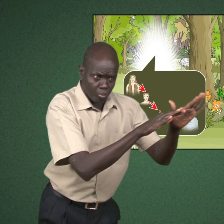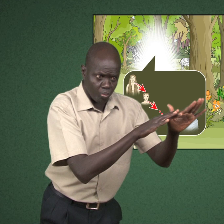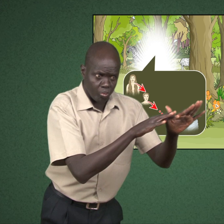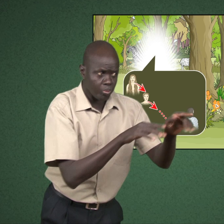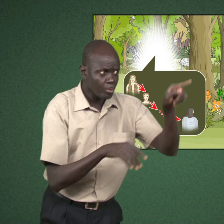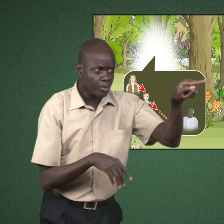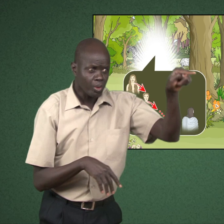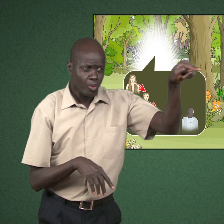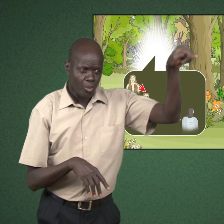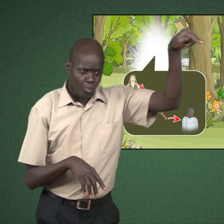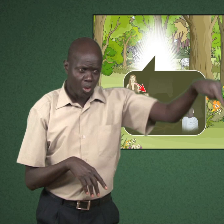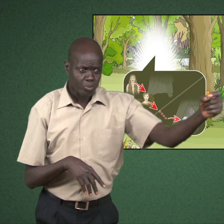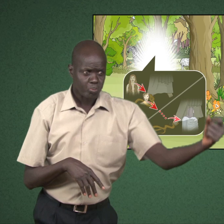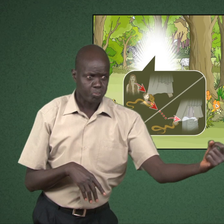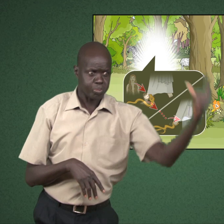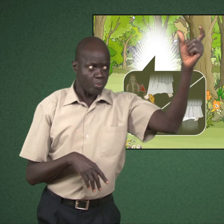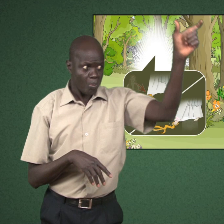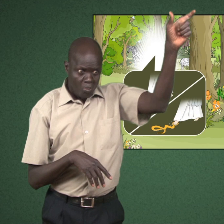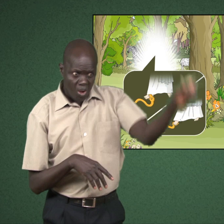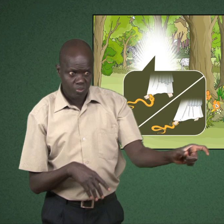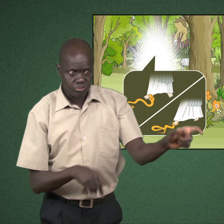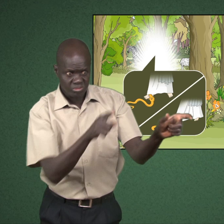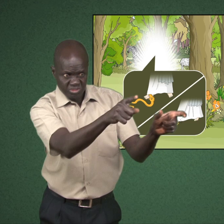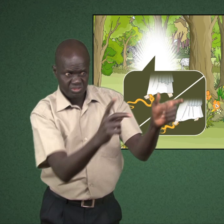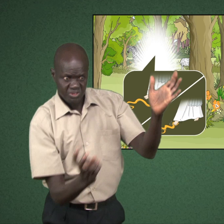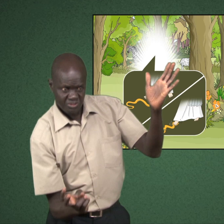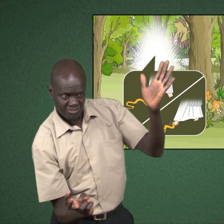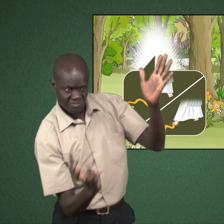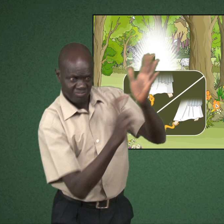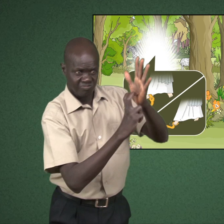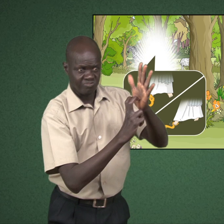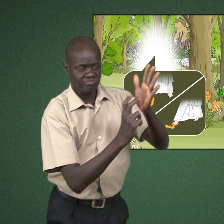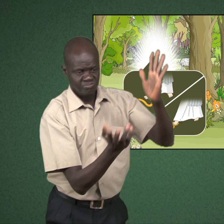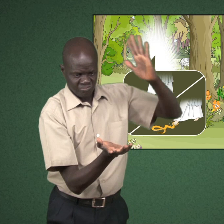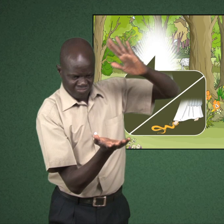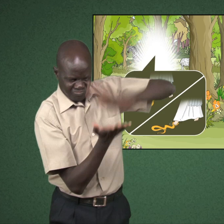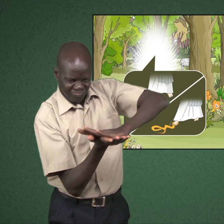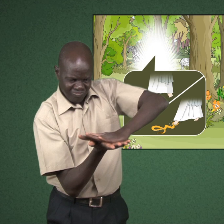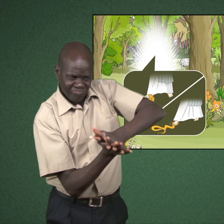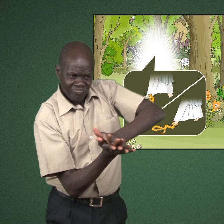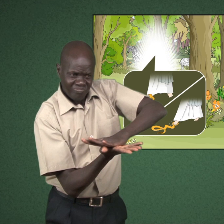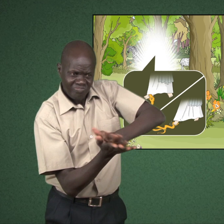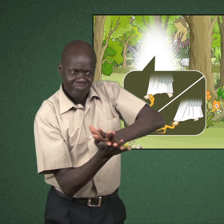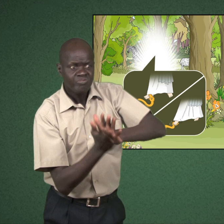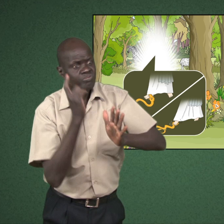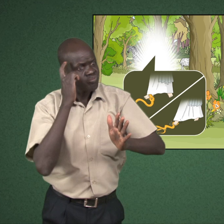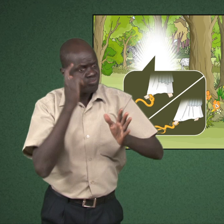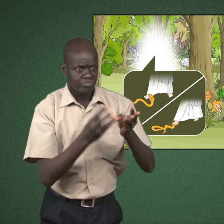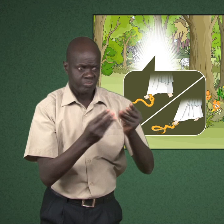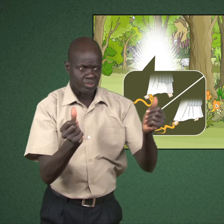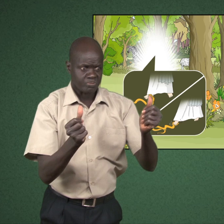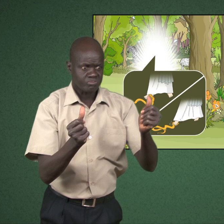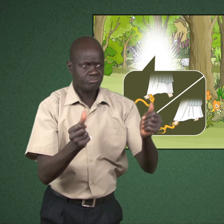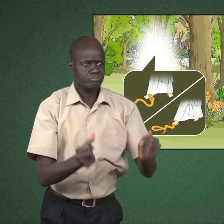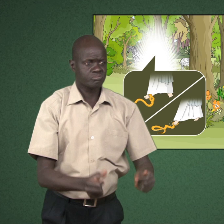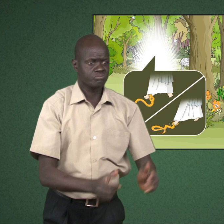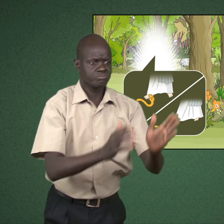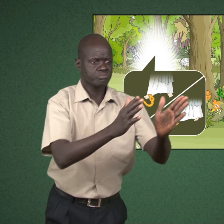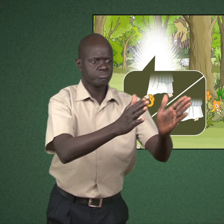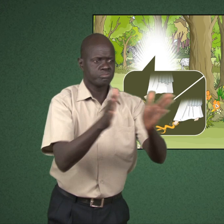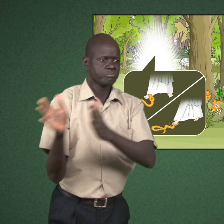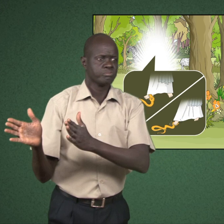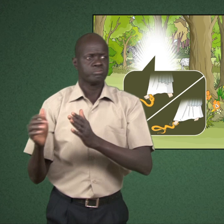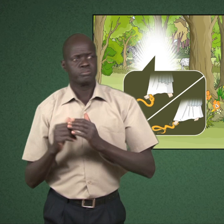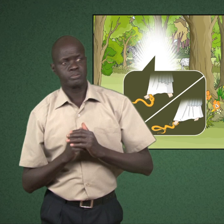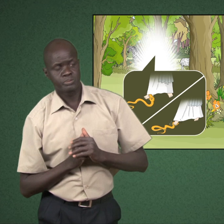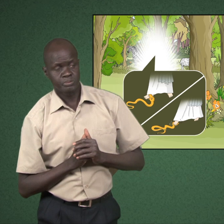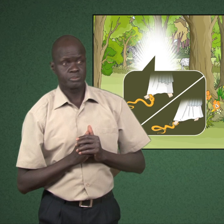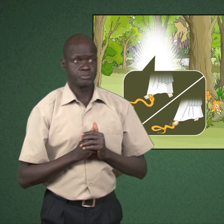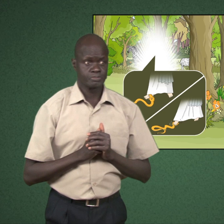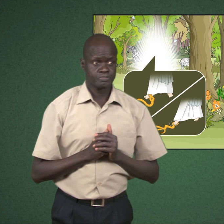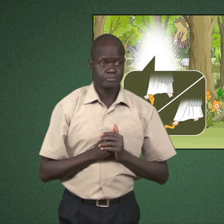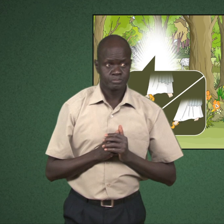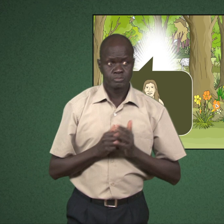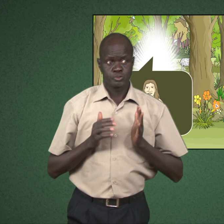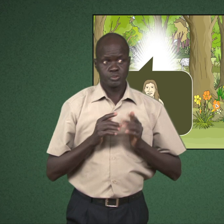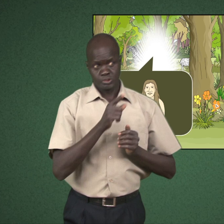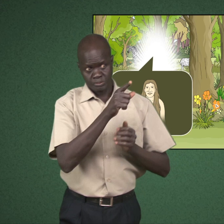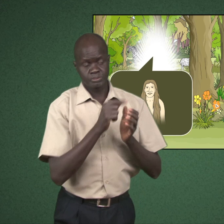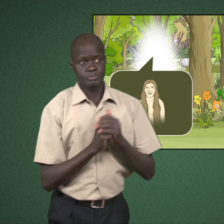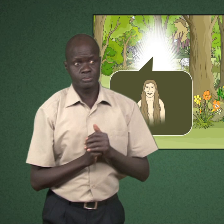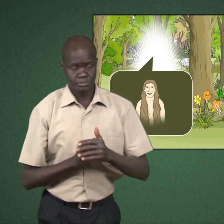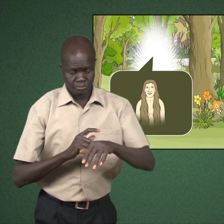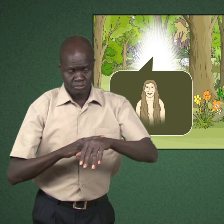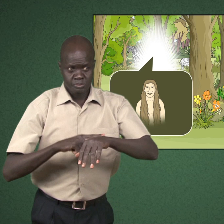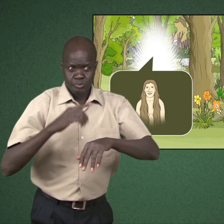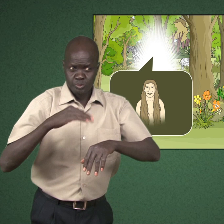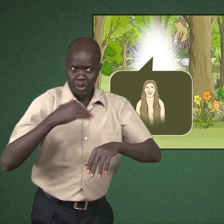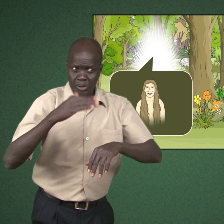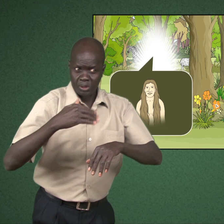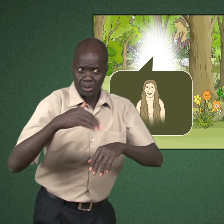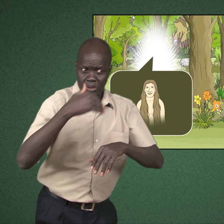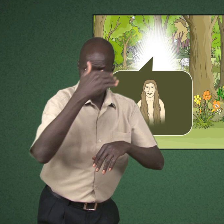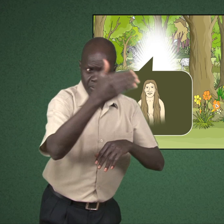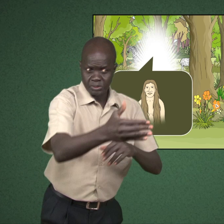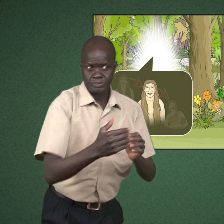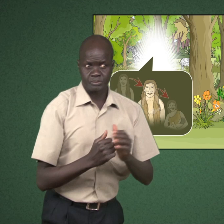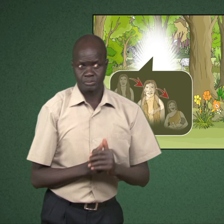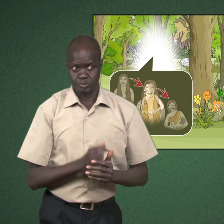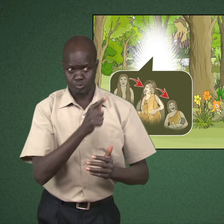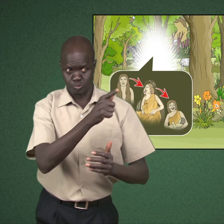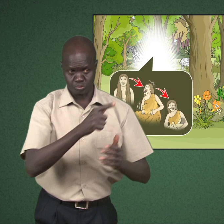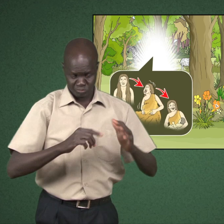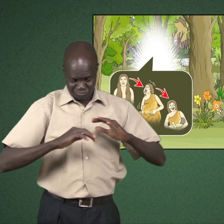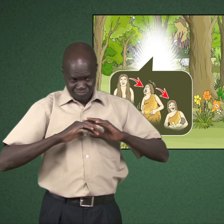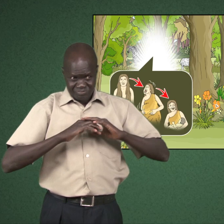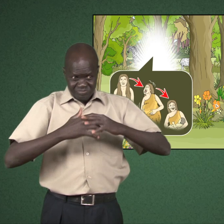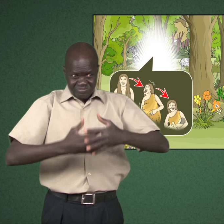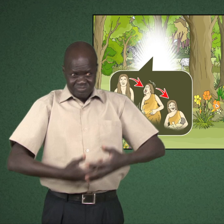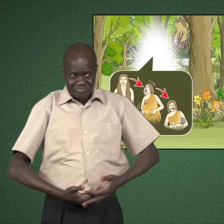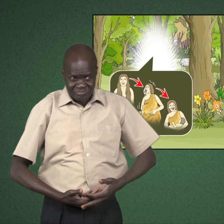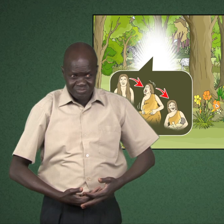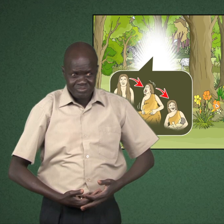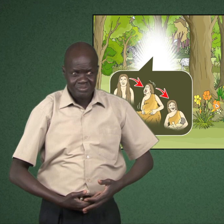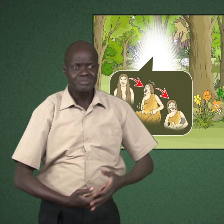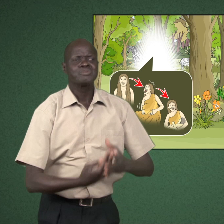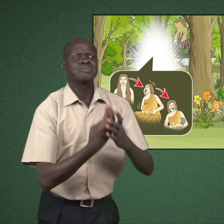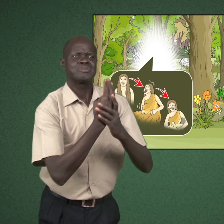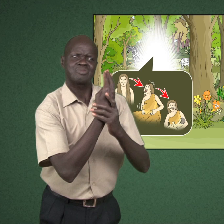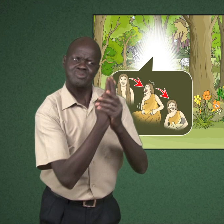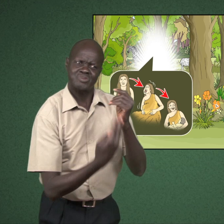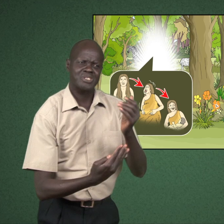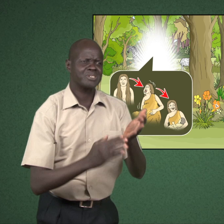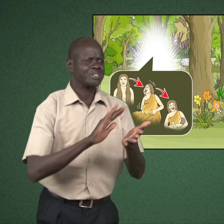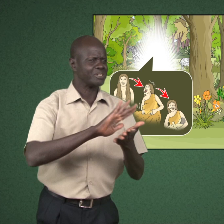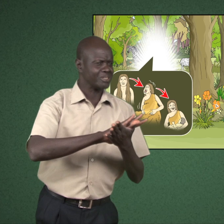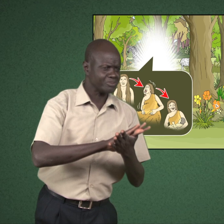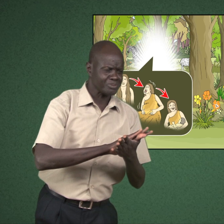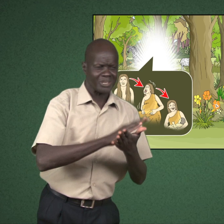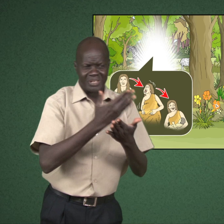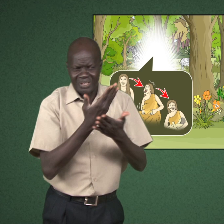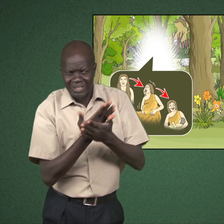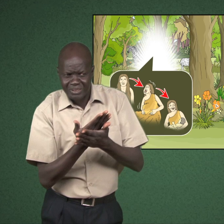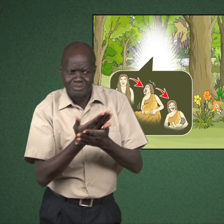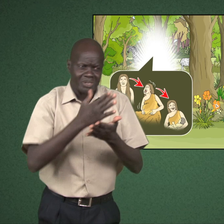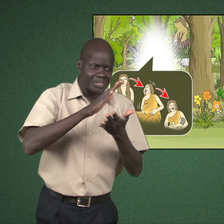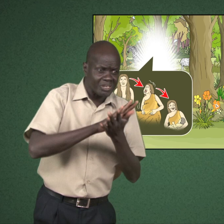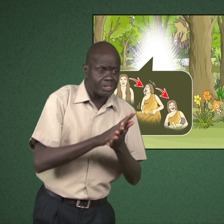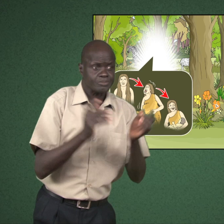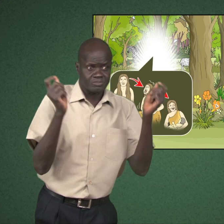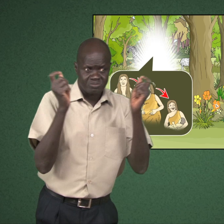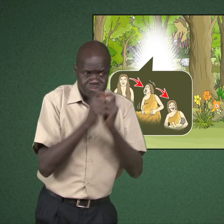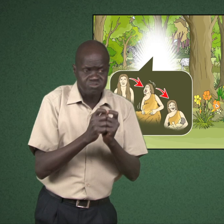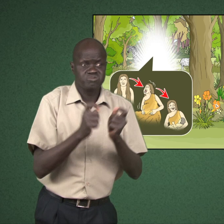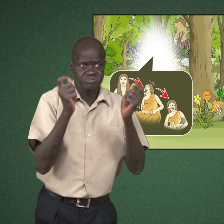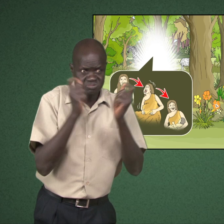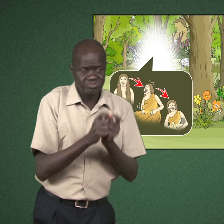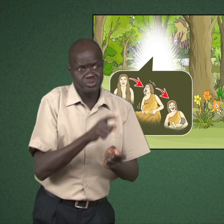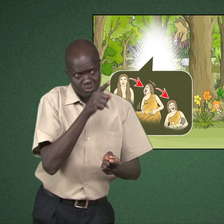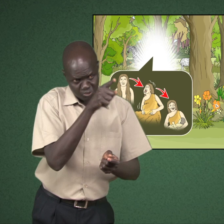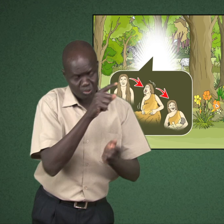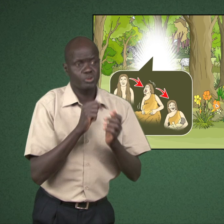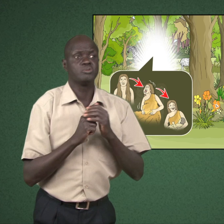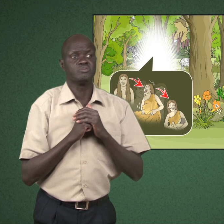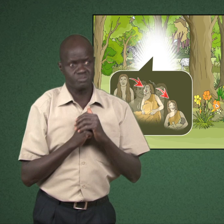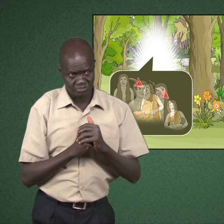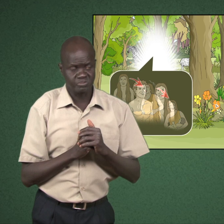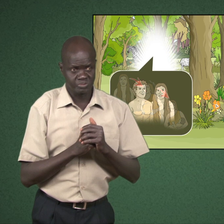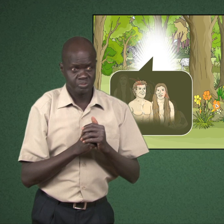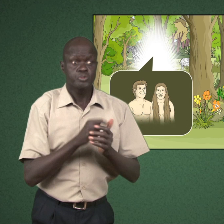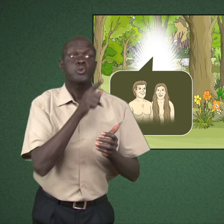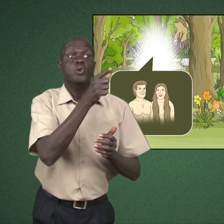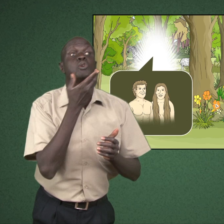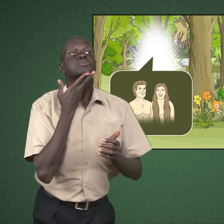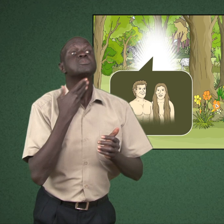He will crush your head, and you will strike his heel.” To the woman He said: “I will sharply increase your pain in childbirth; in pain you will bring forth children.